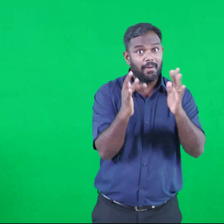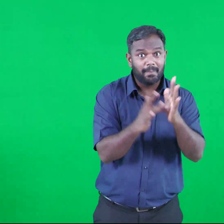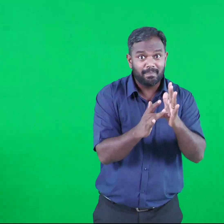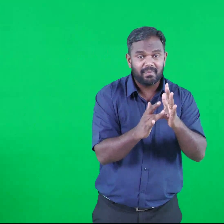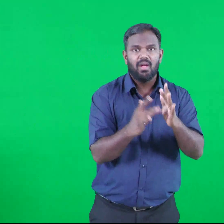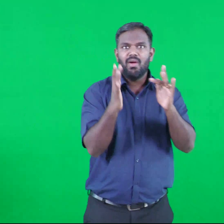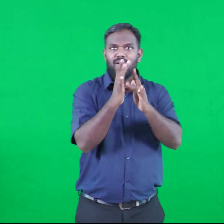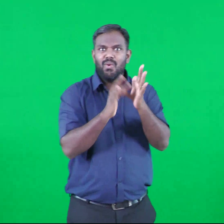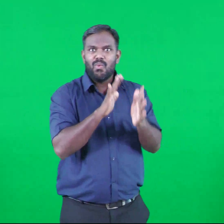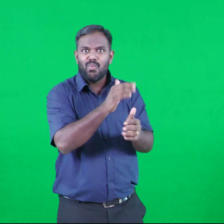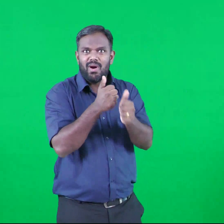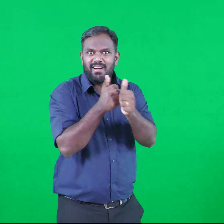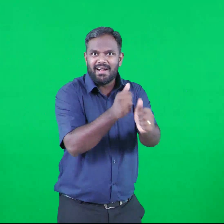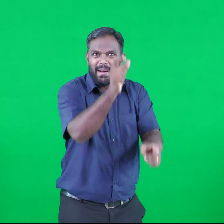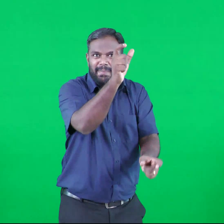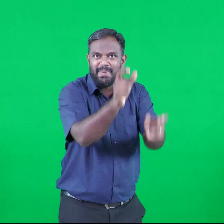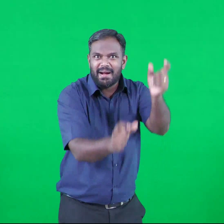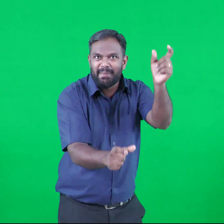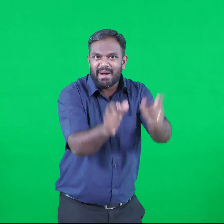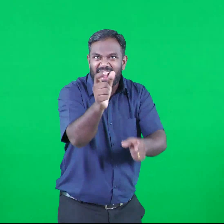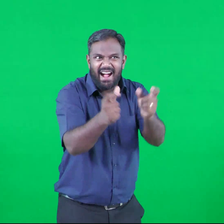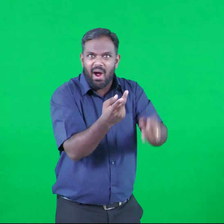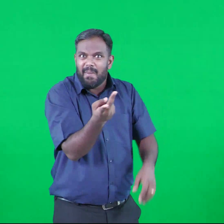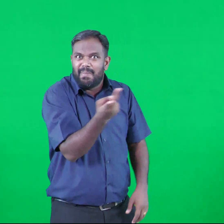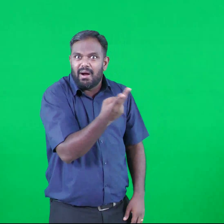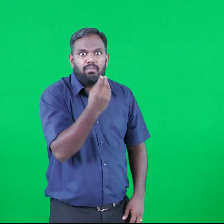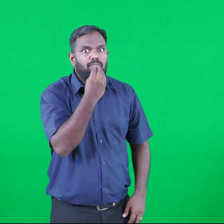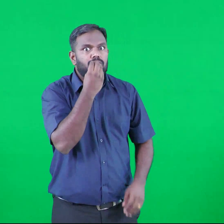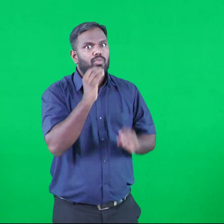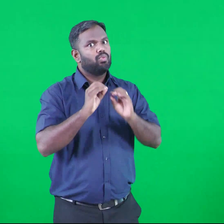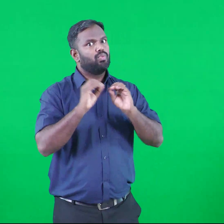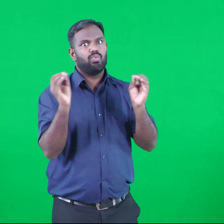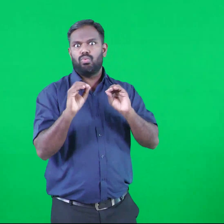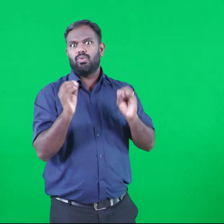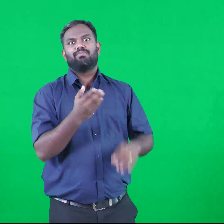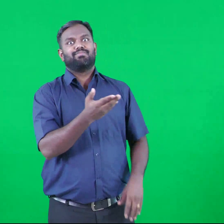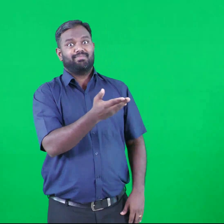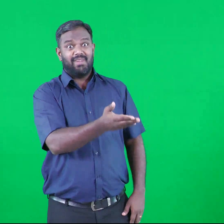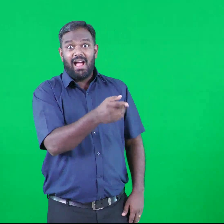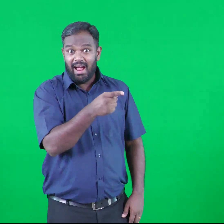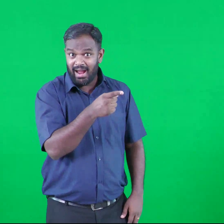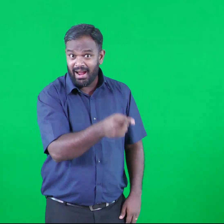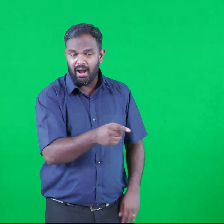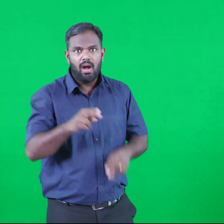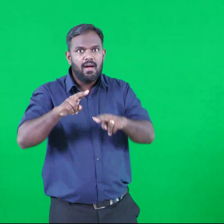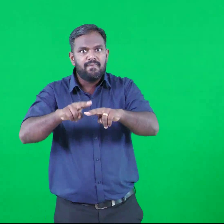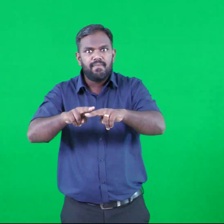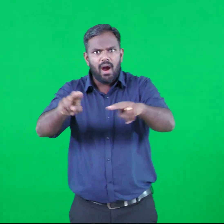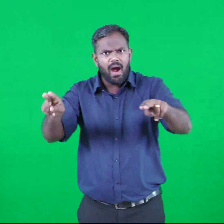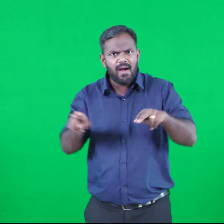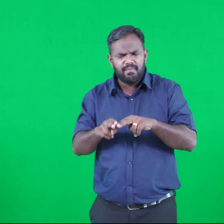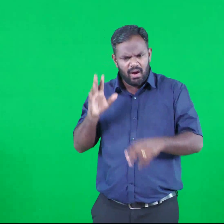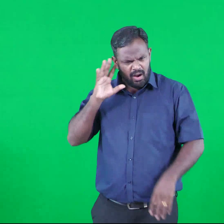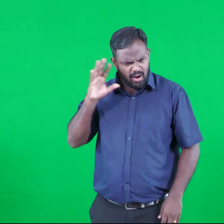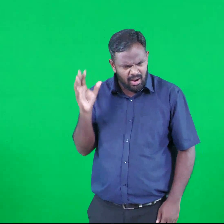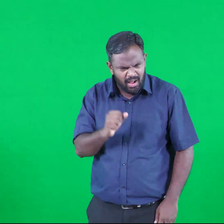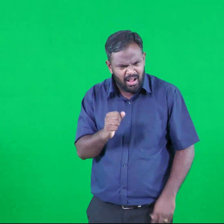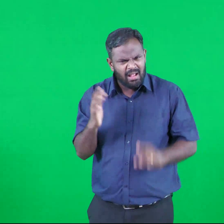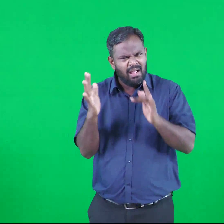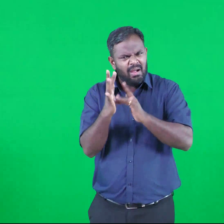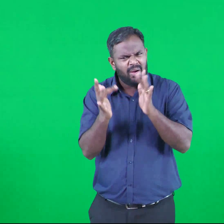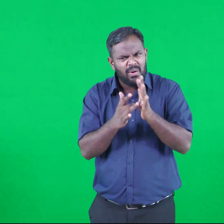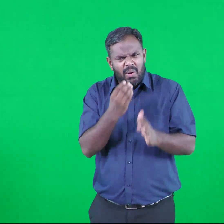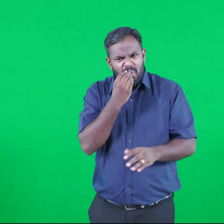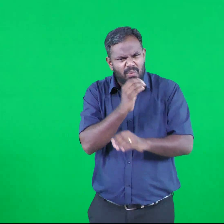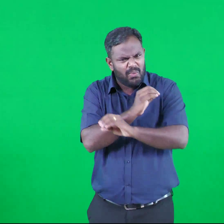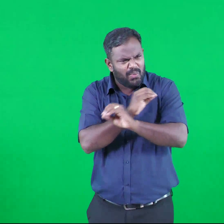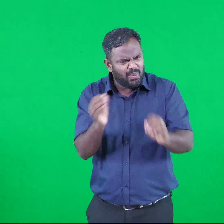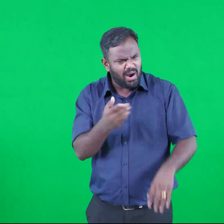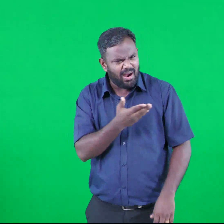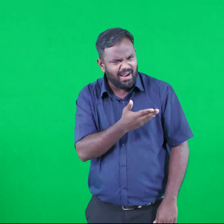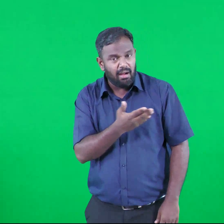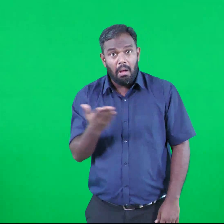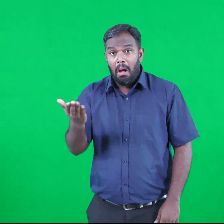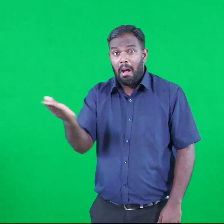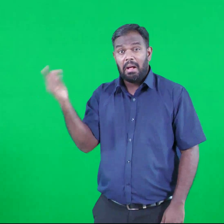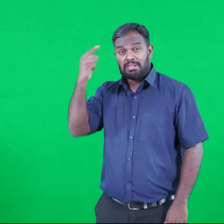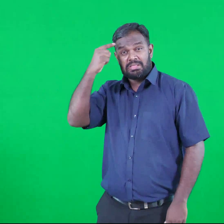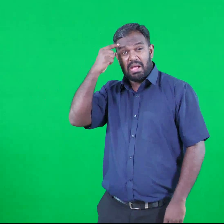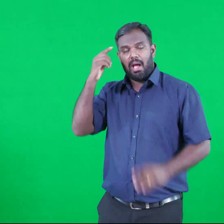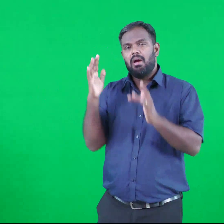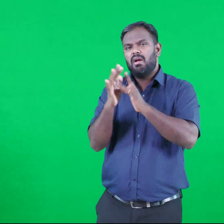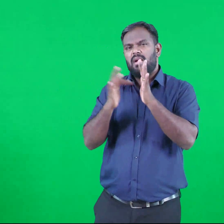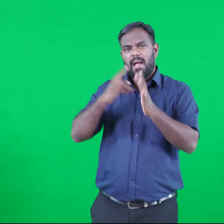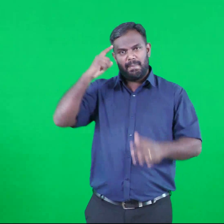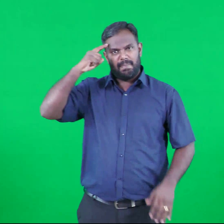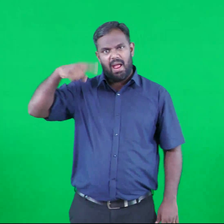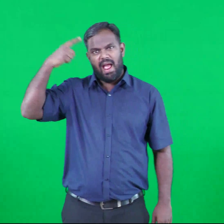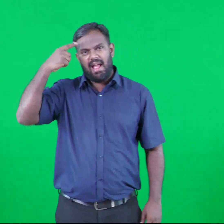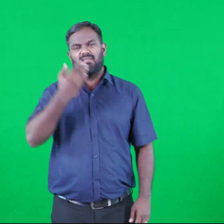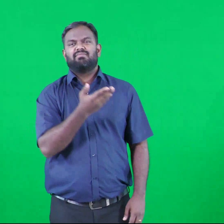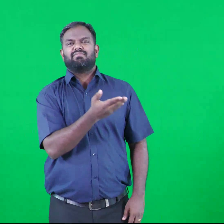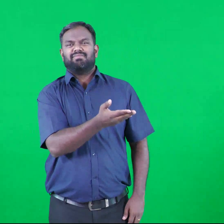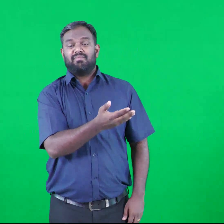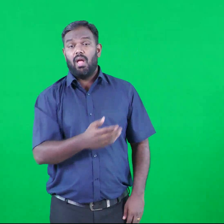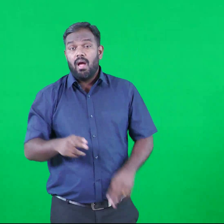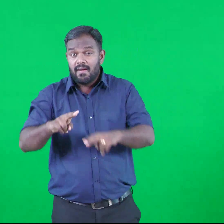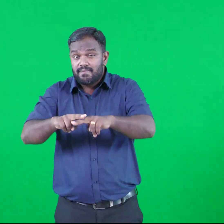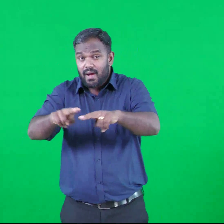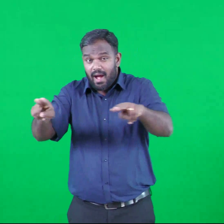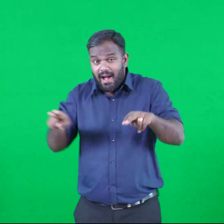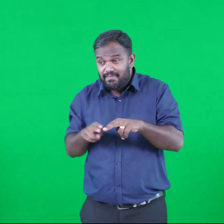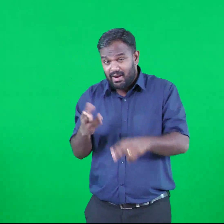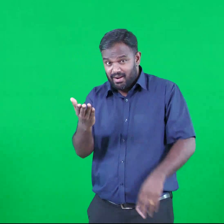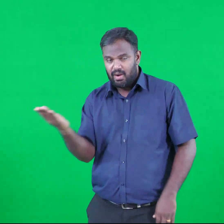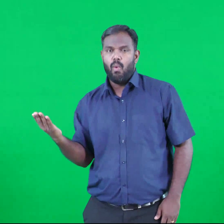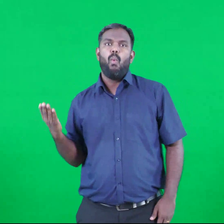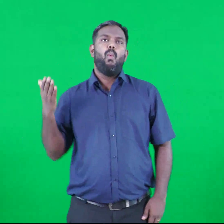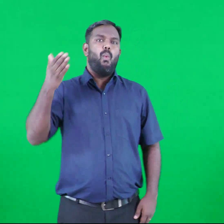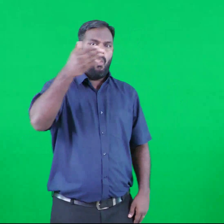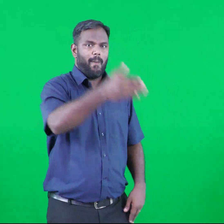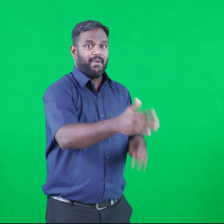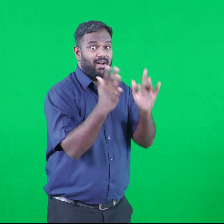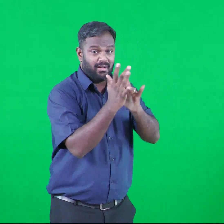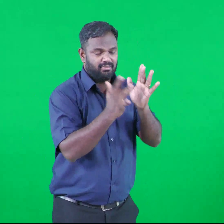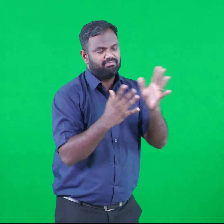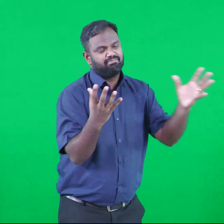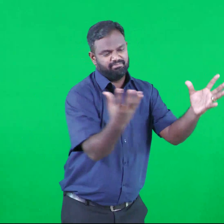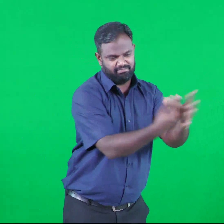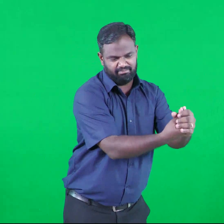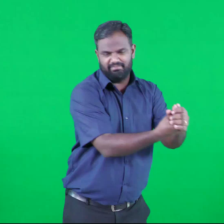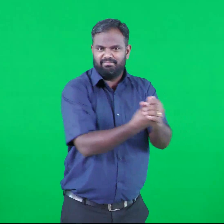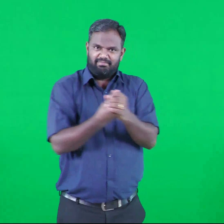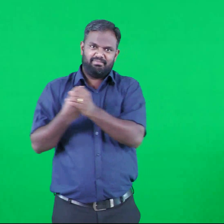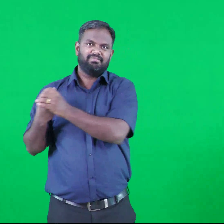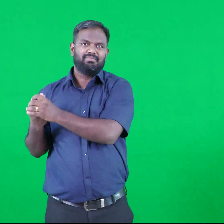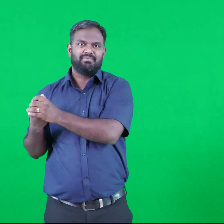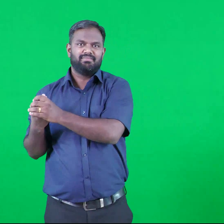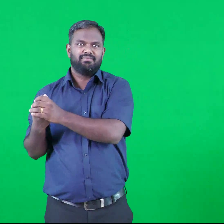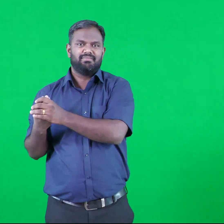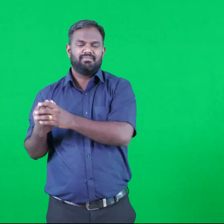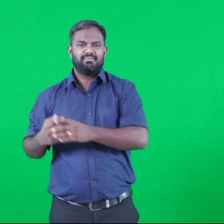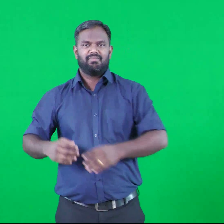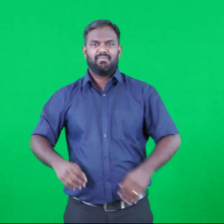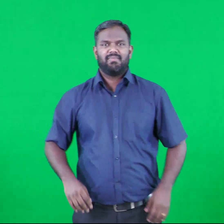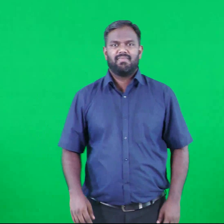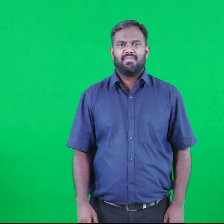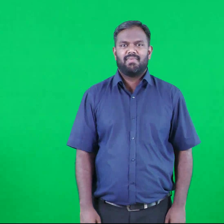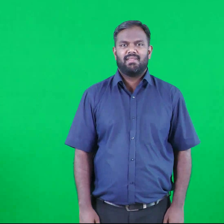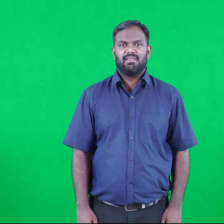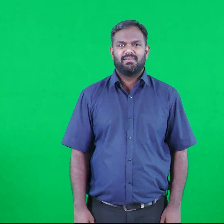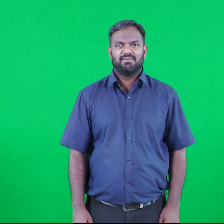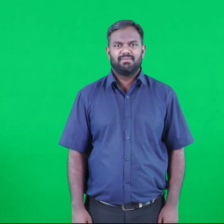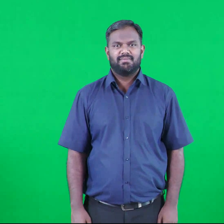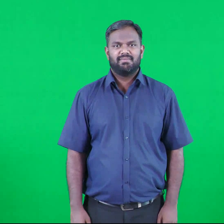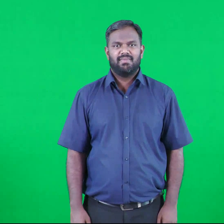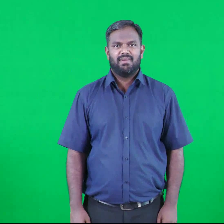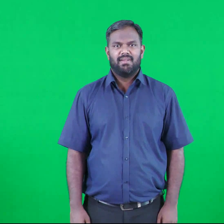When His family heard about this, they went out to take custody of Him, saying, "He is out of His mind."